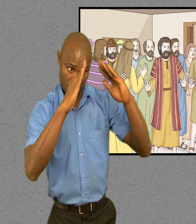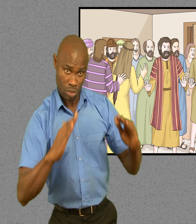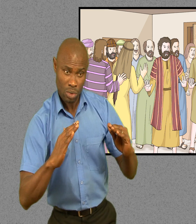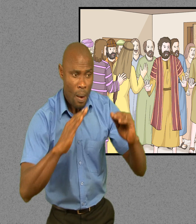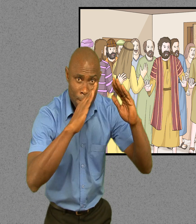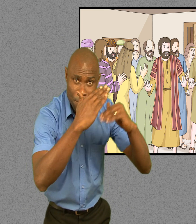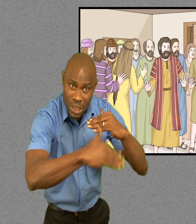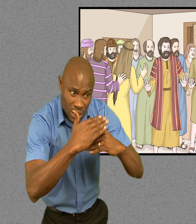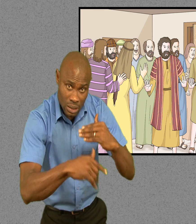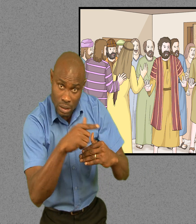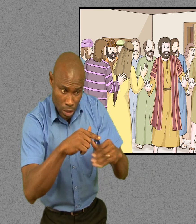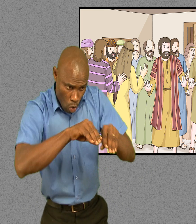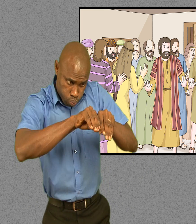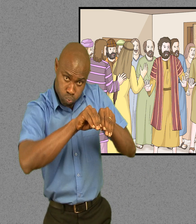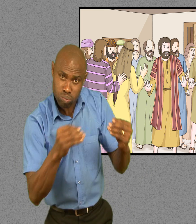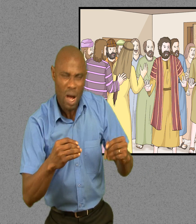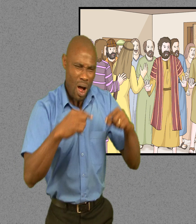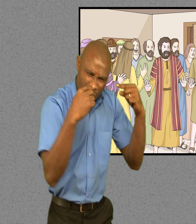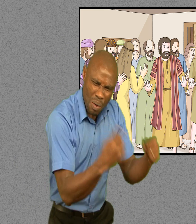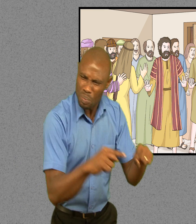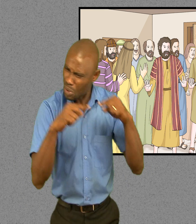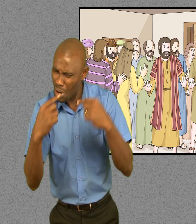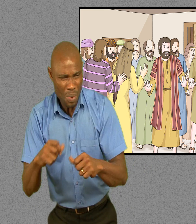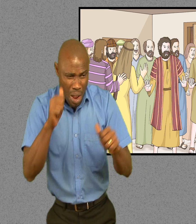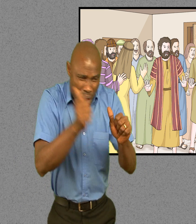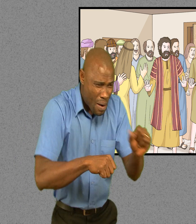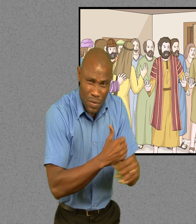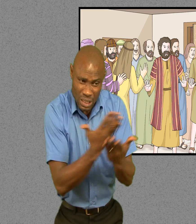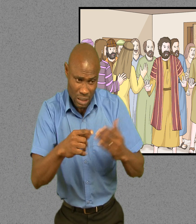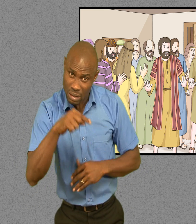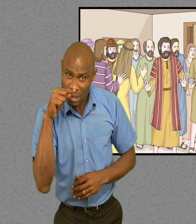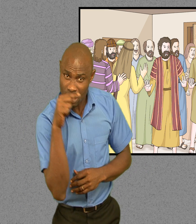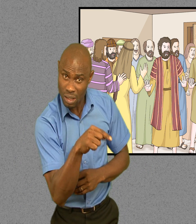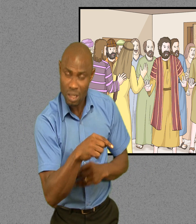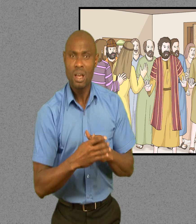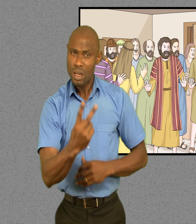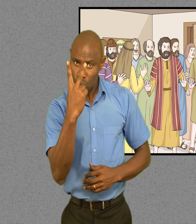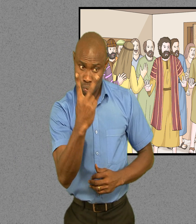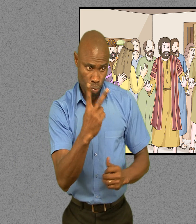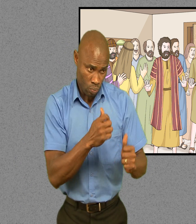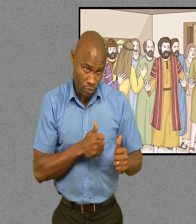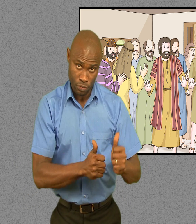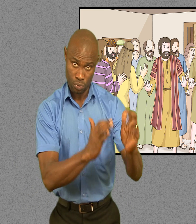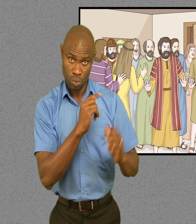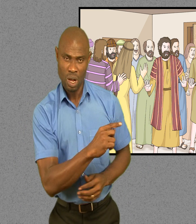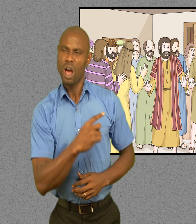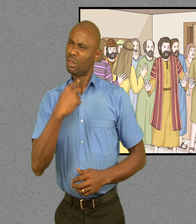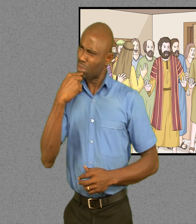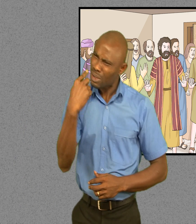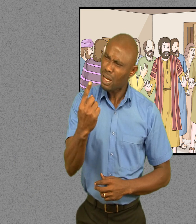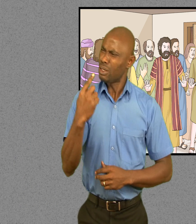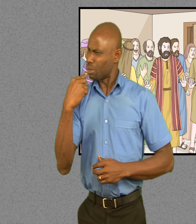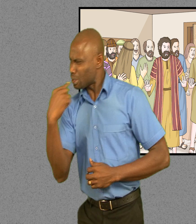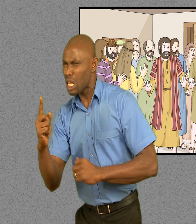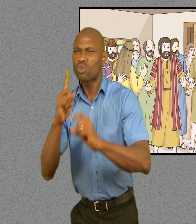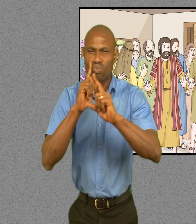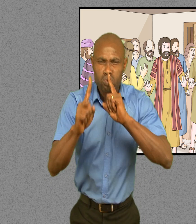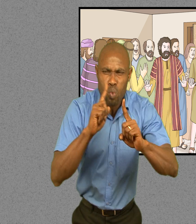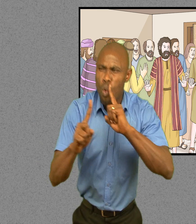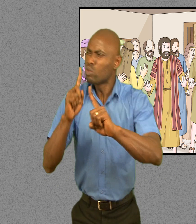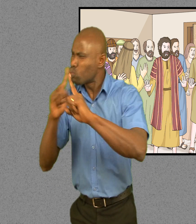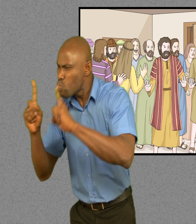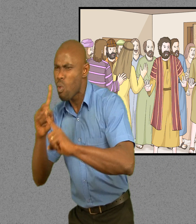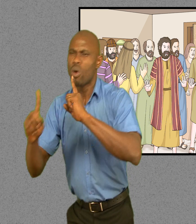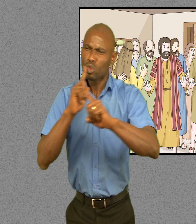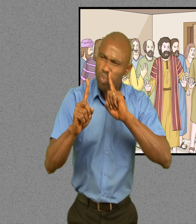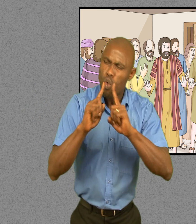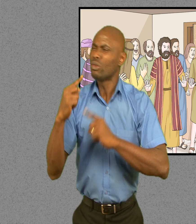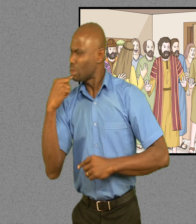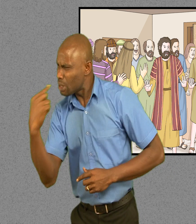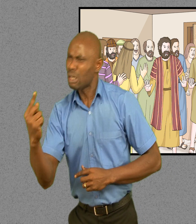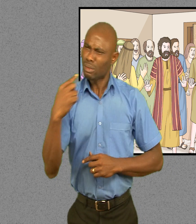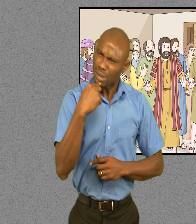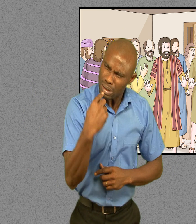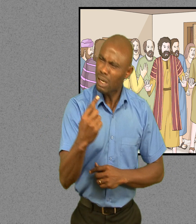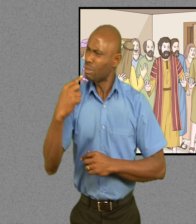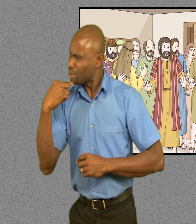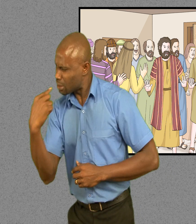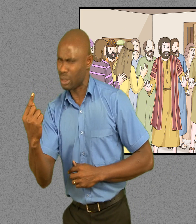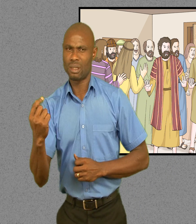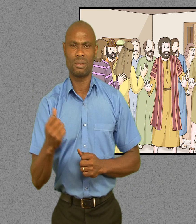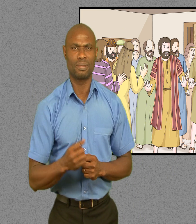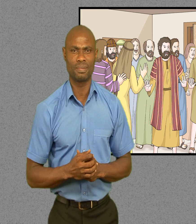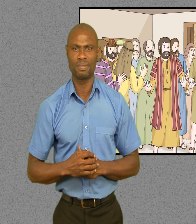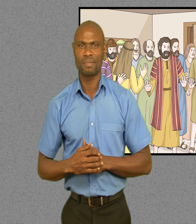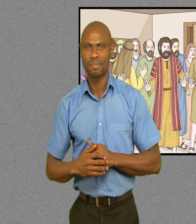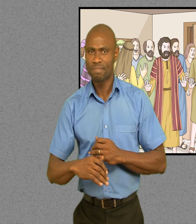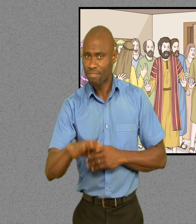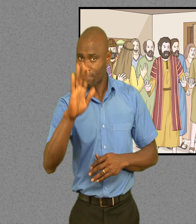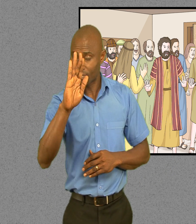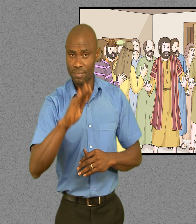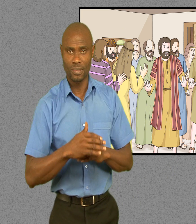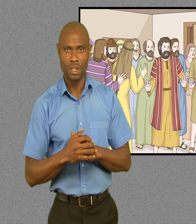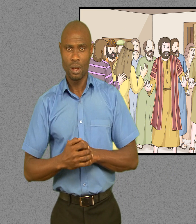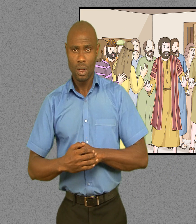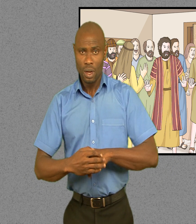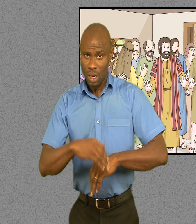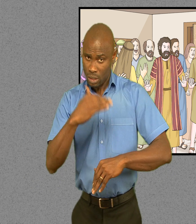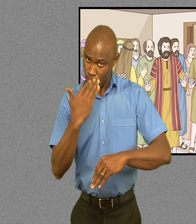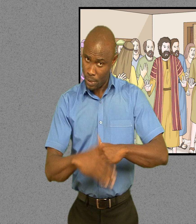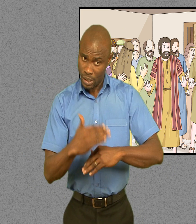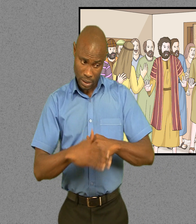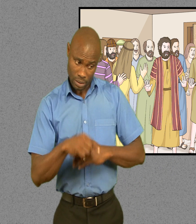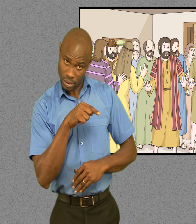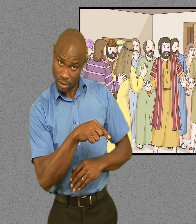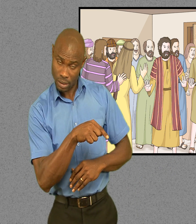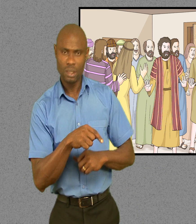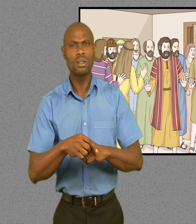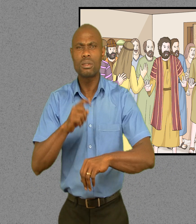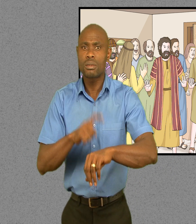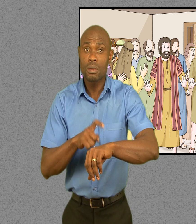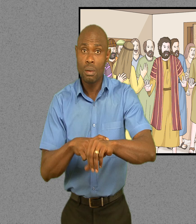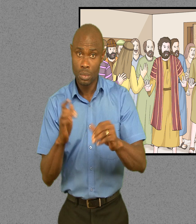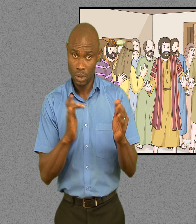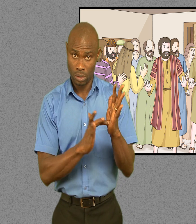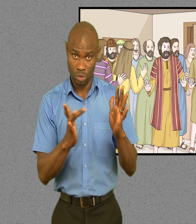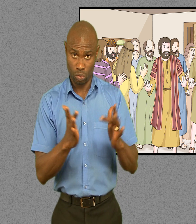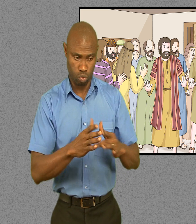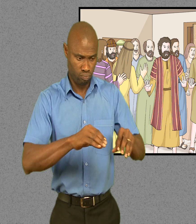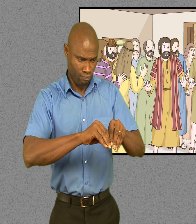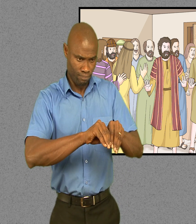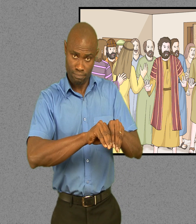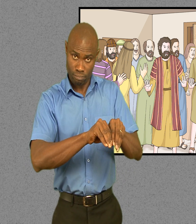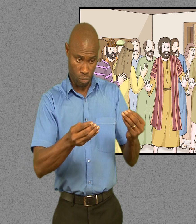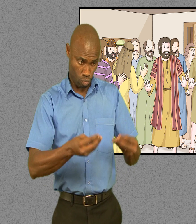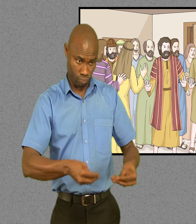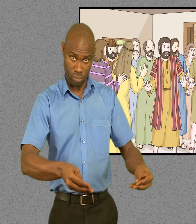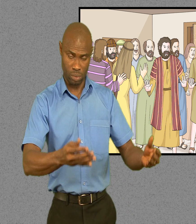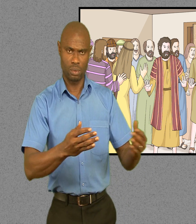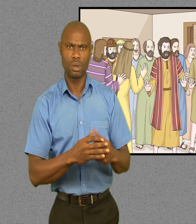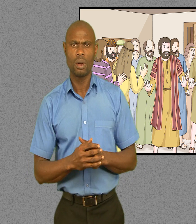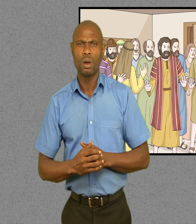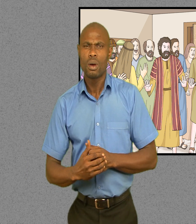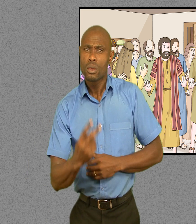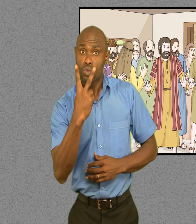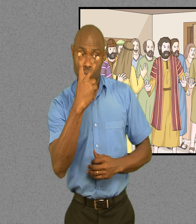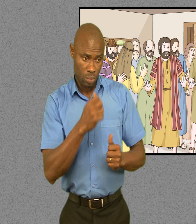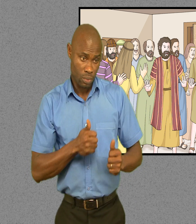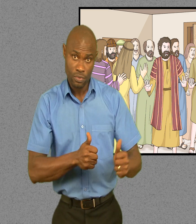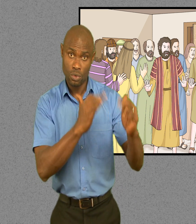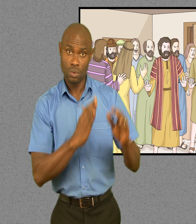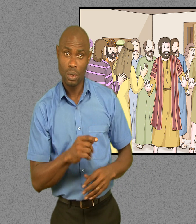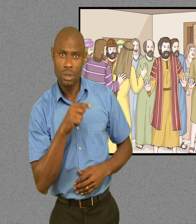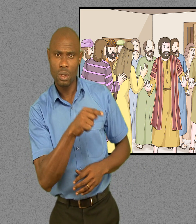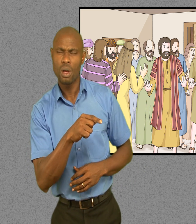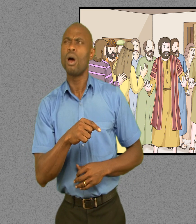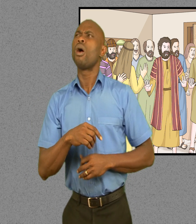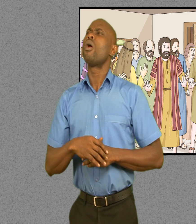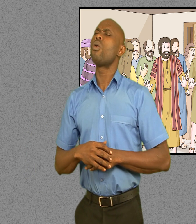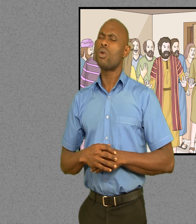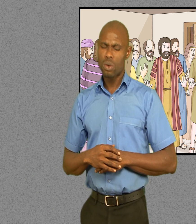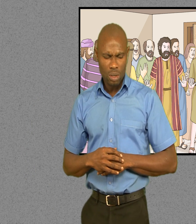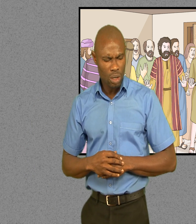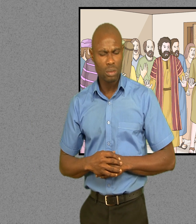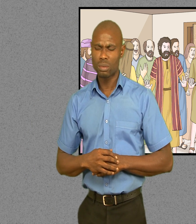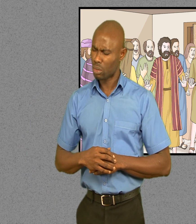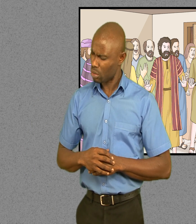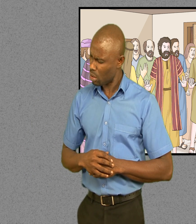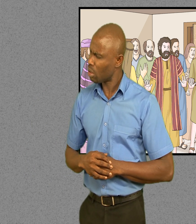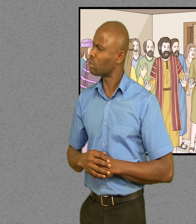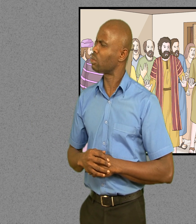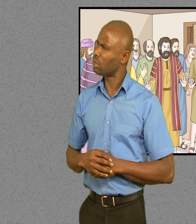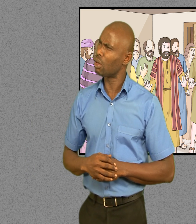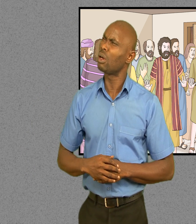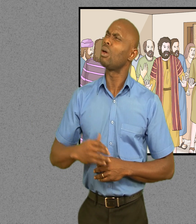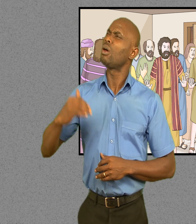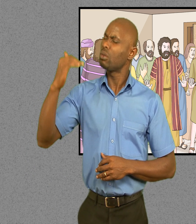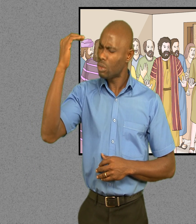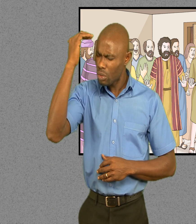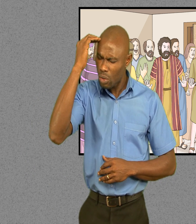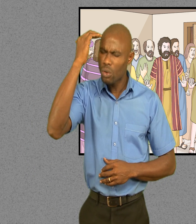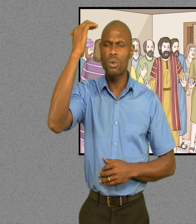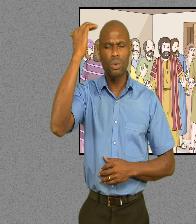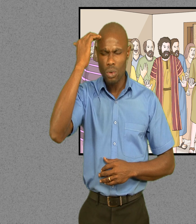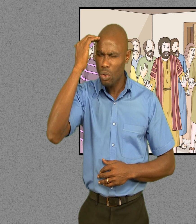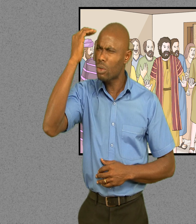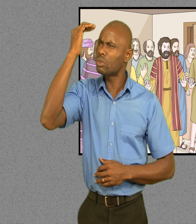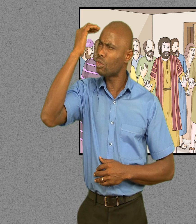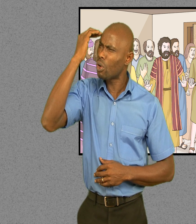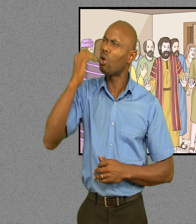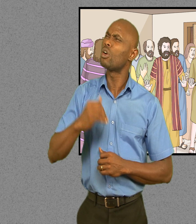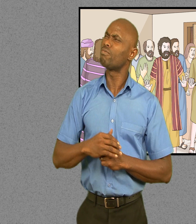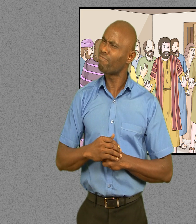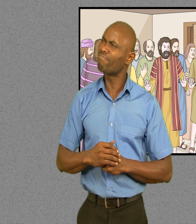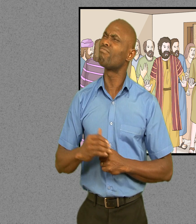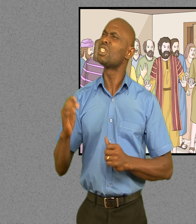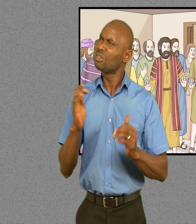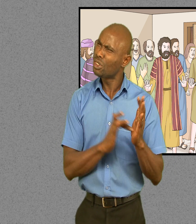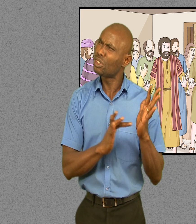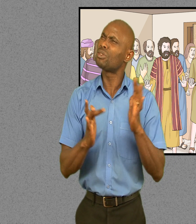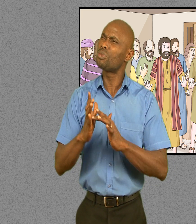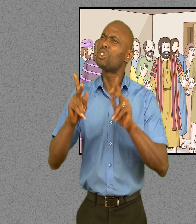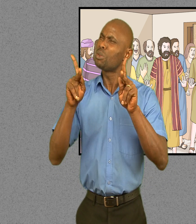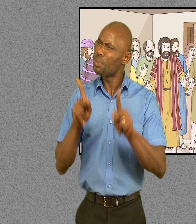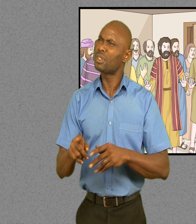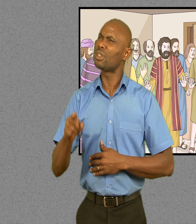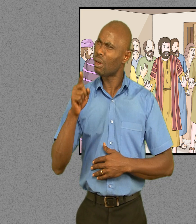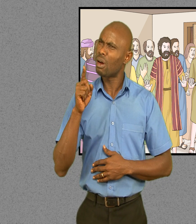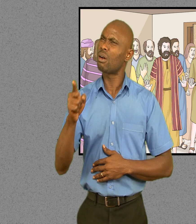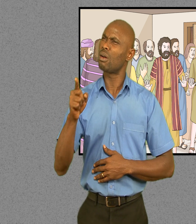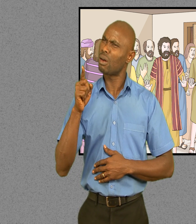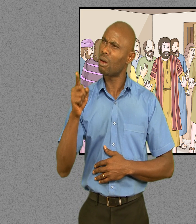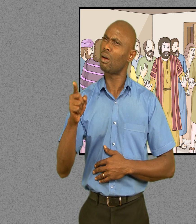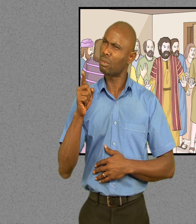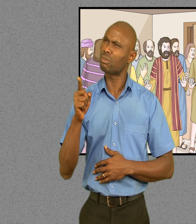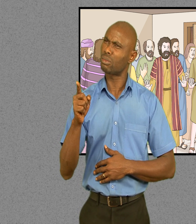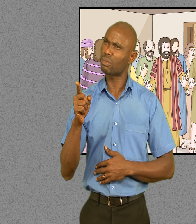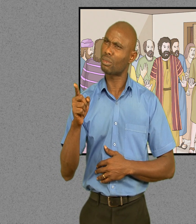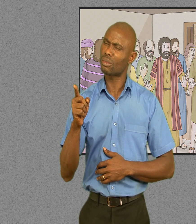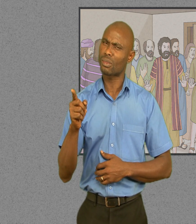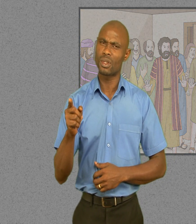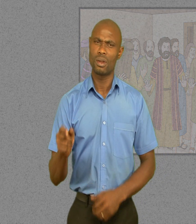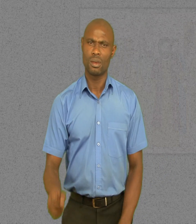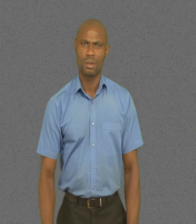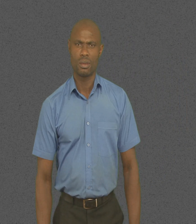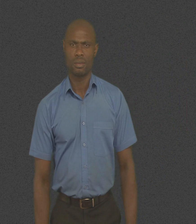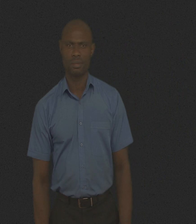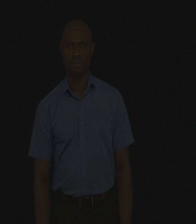Then the two told what had happened on the road, and how they had recognized Jesus in the breaking of the bread.